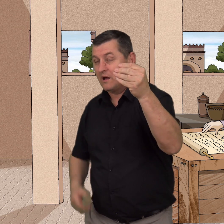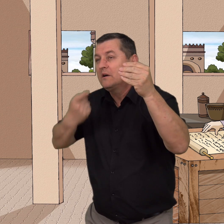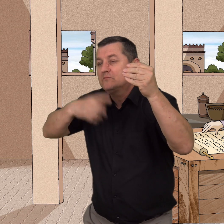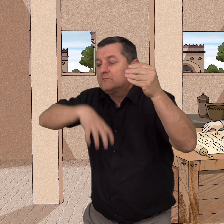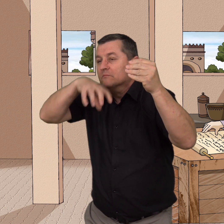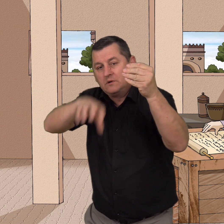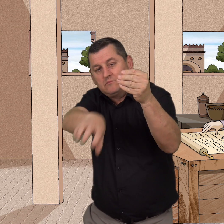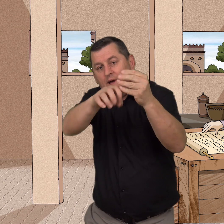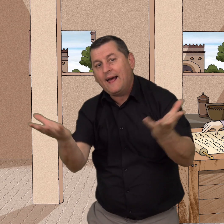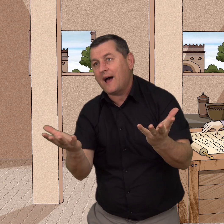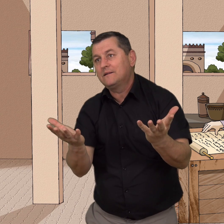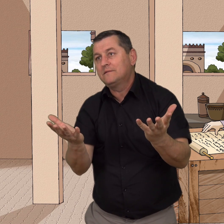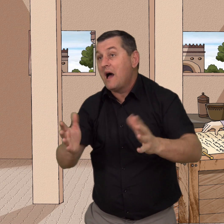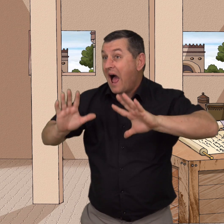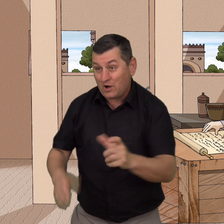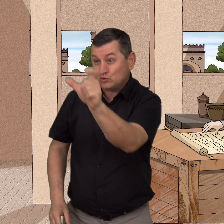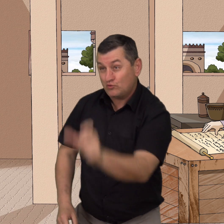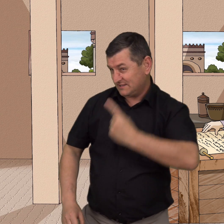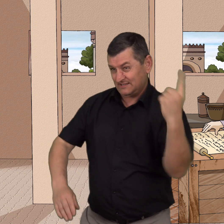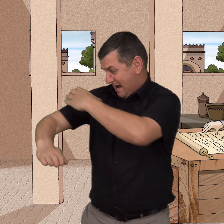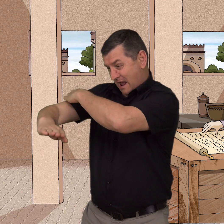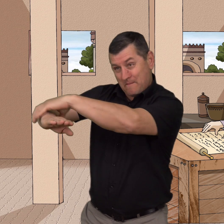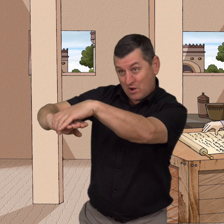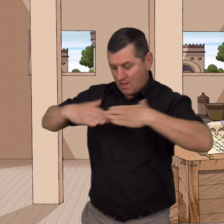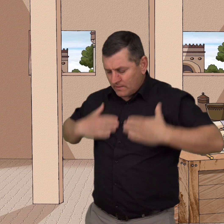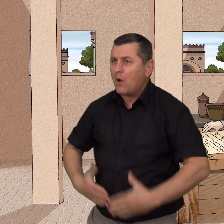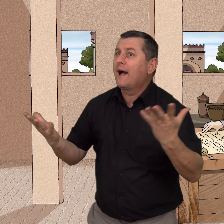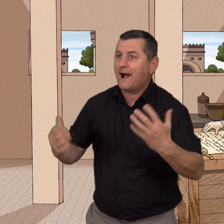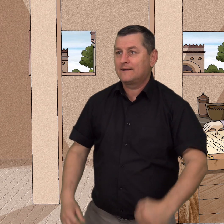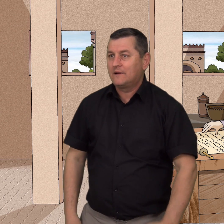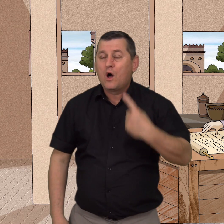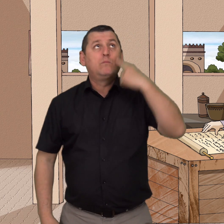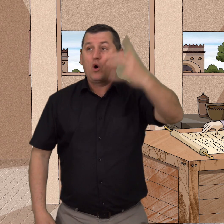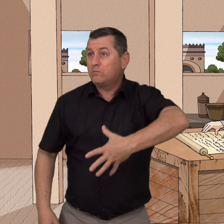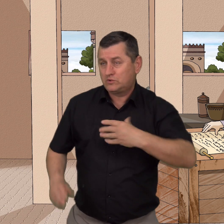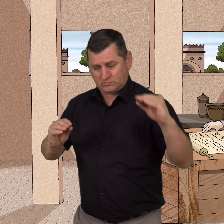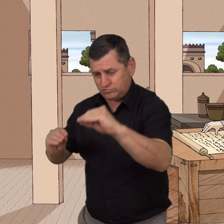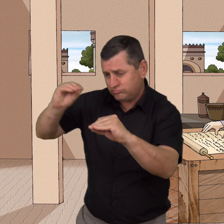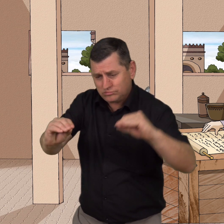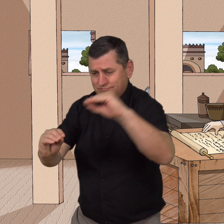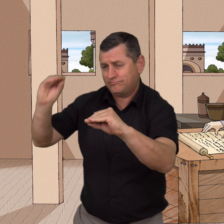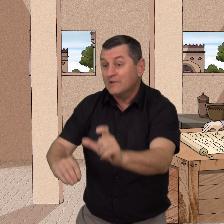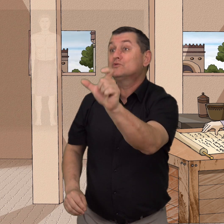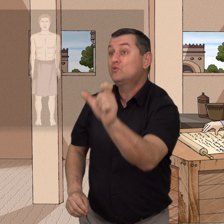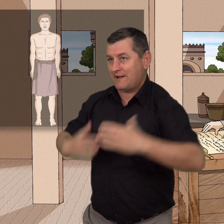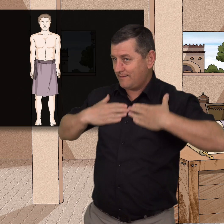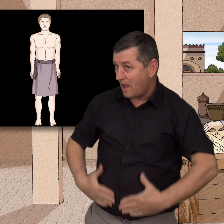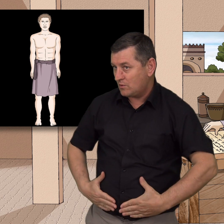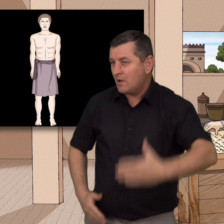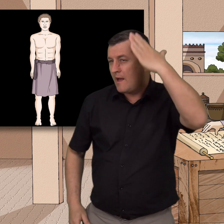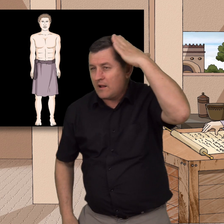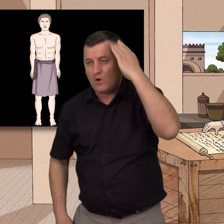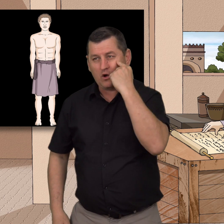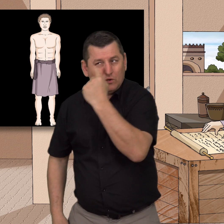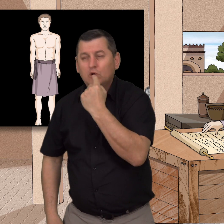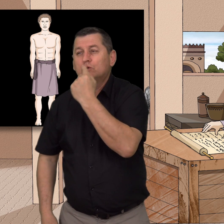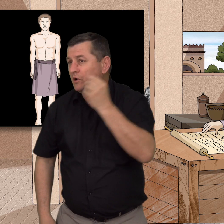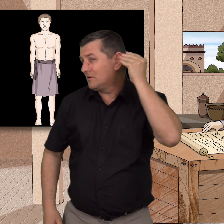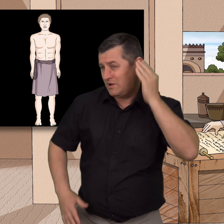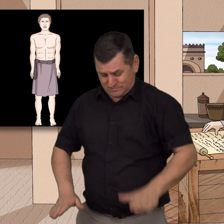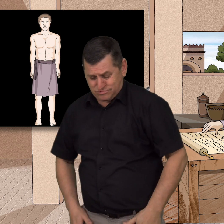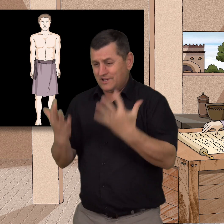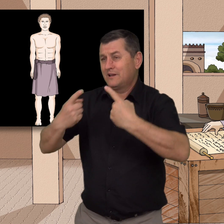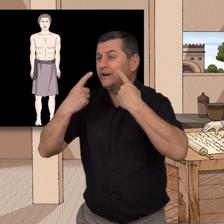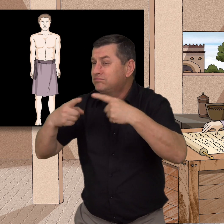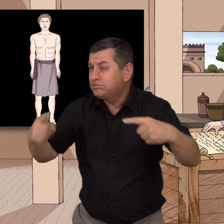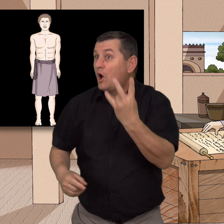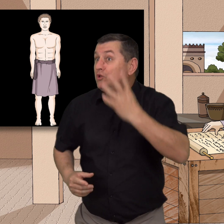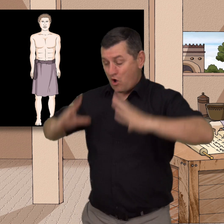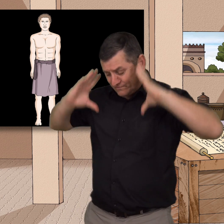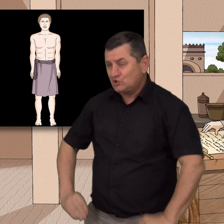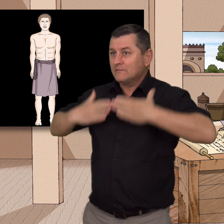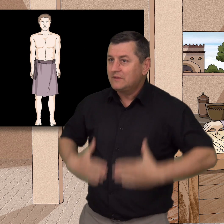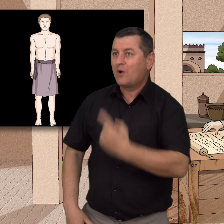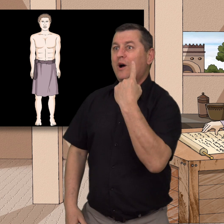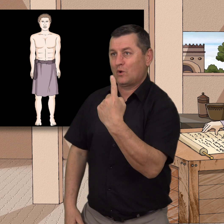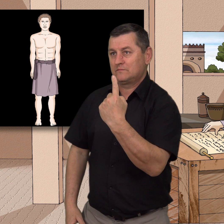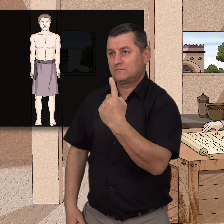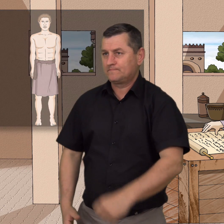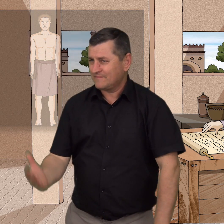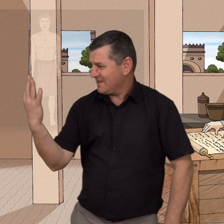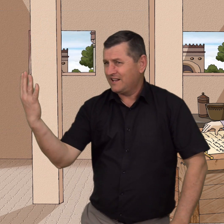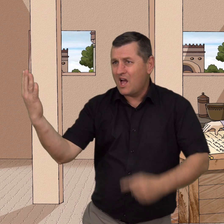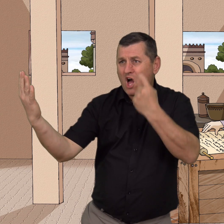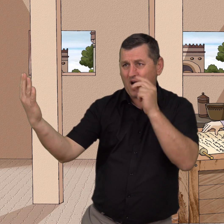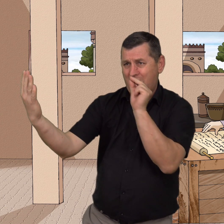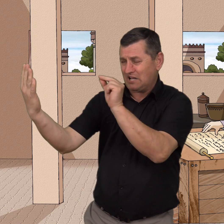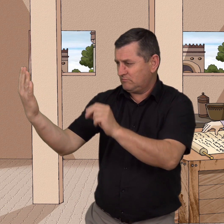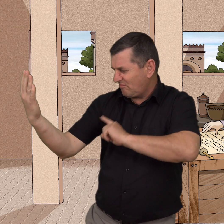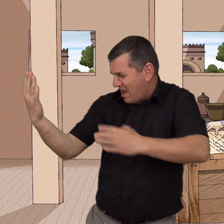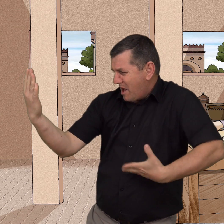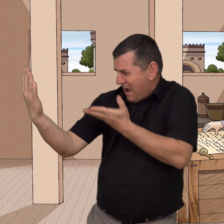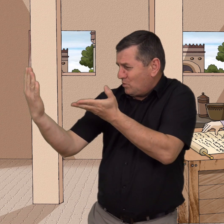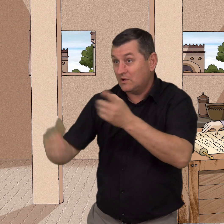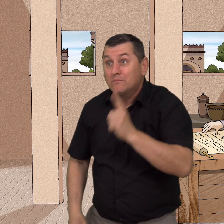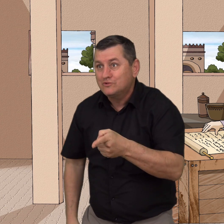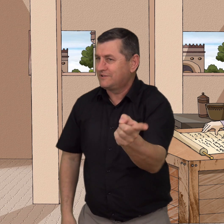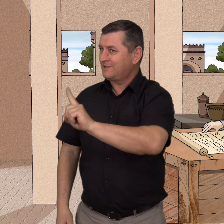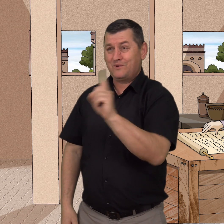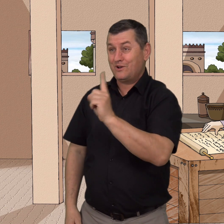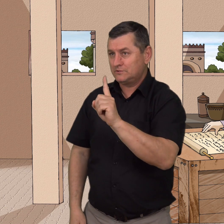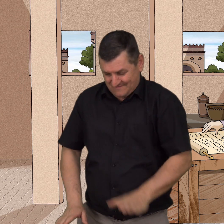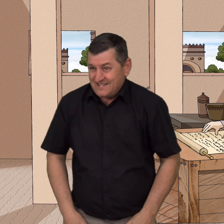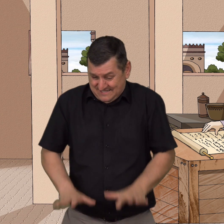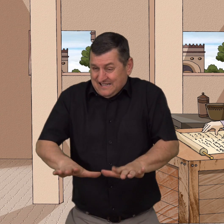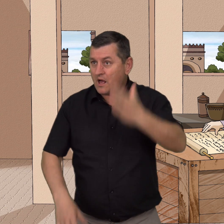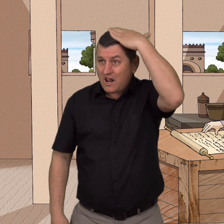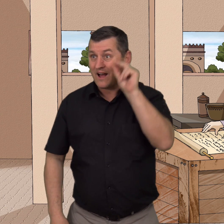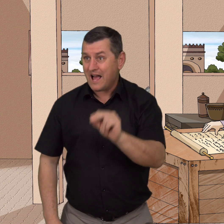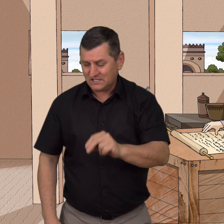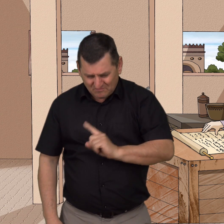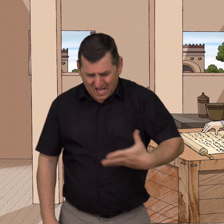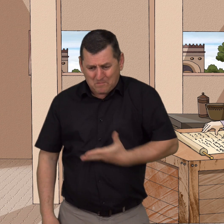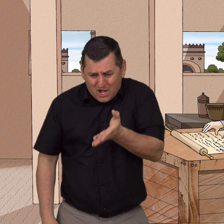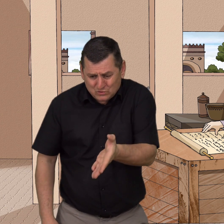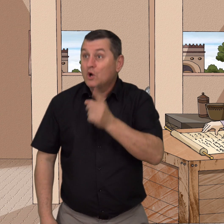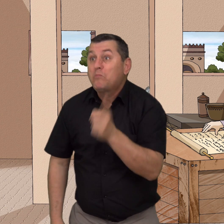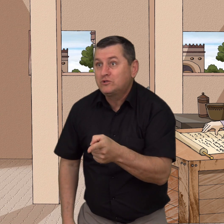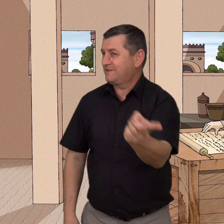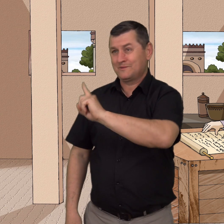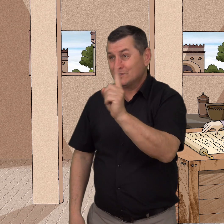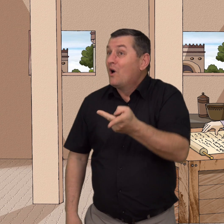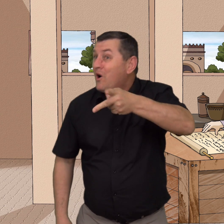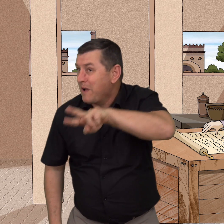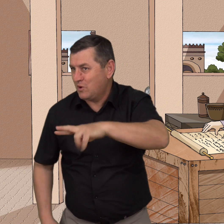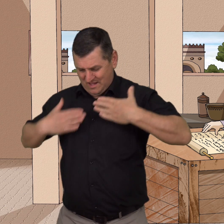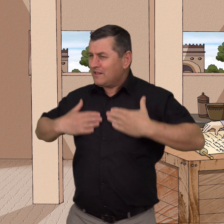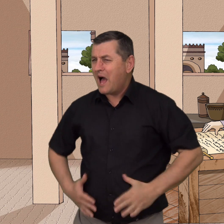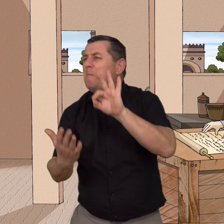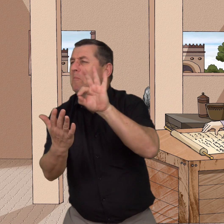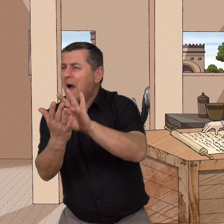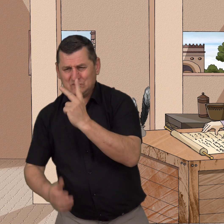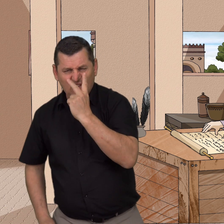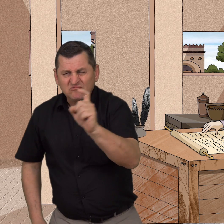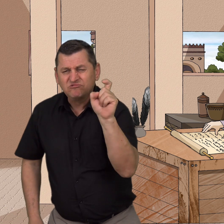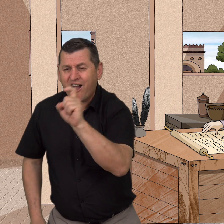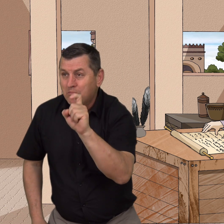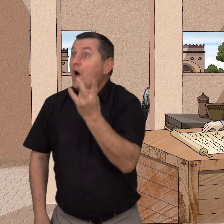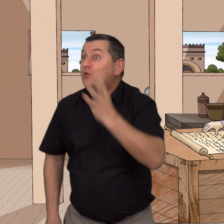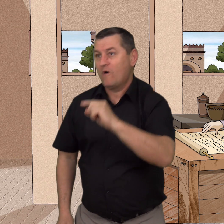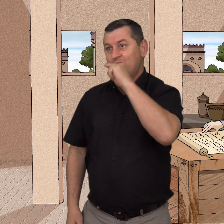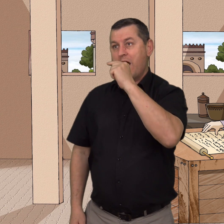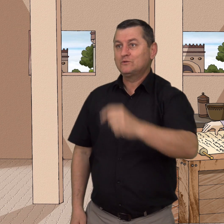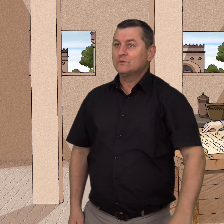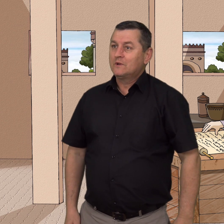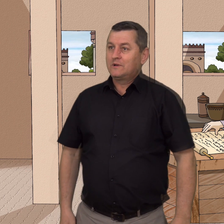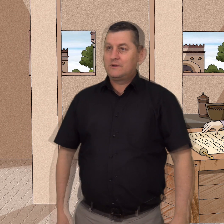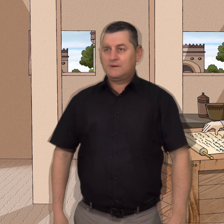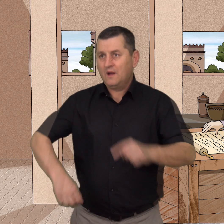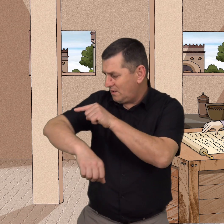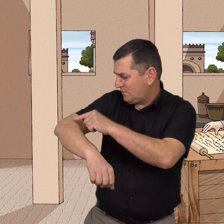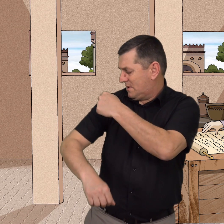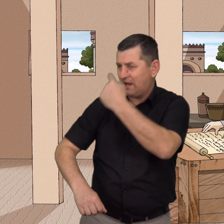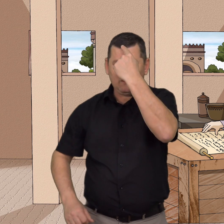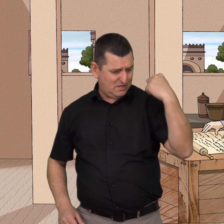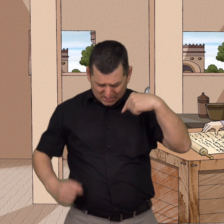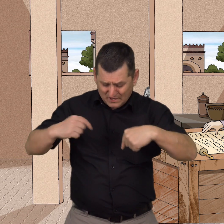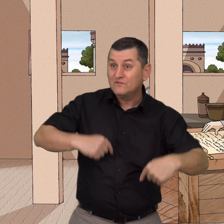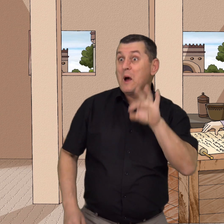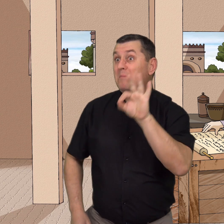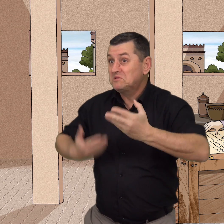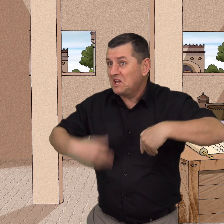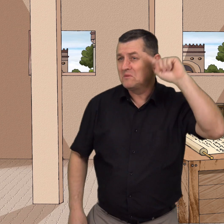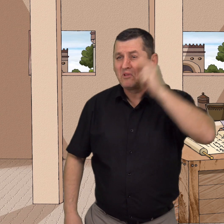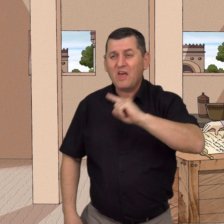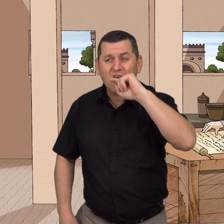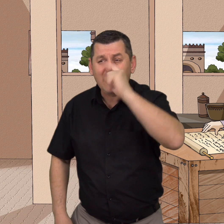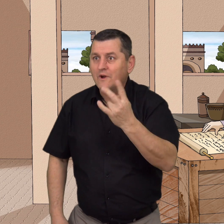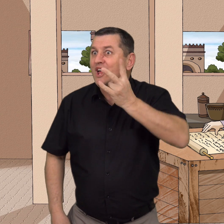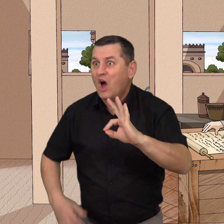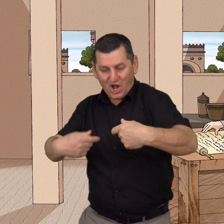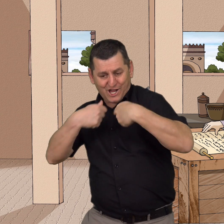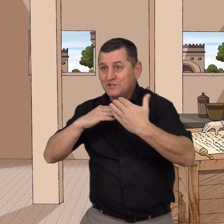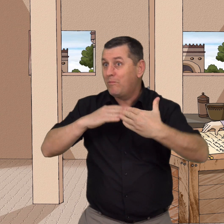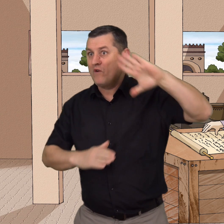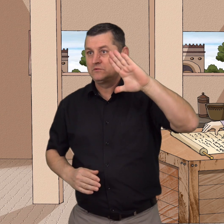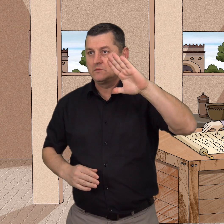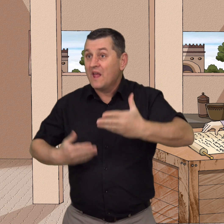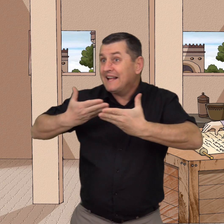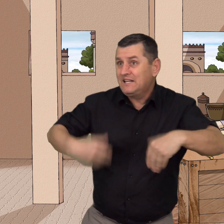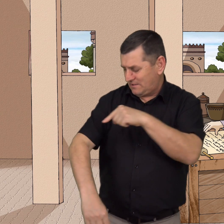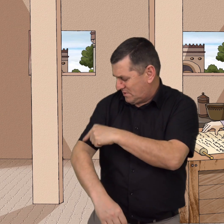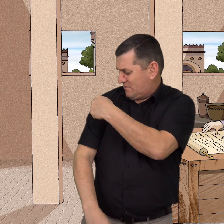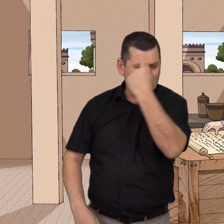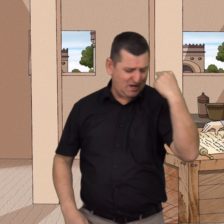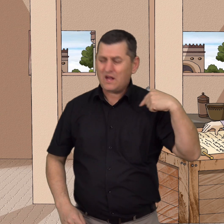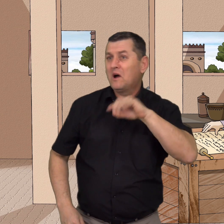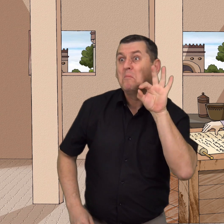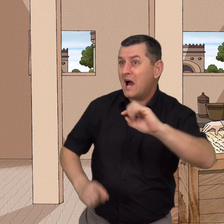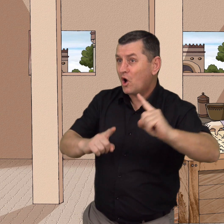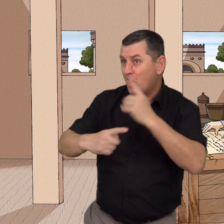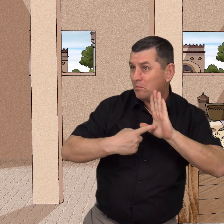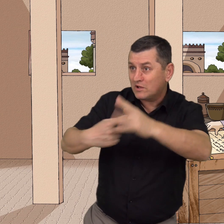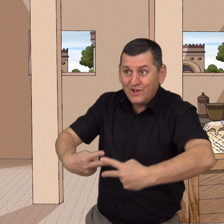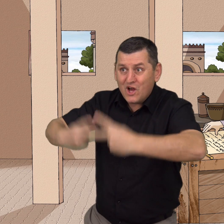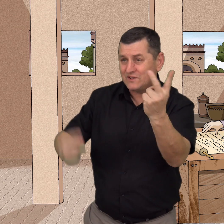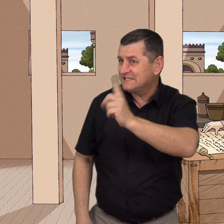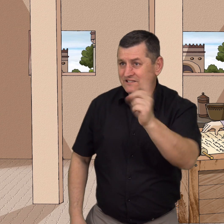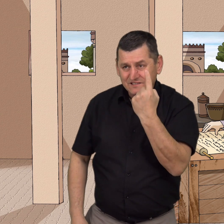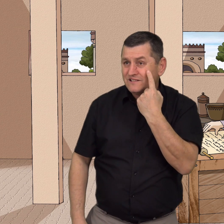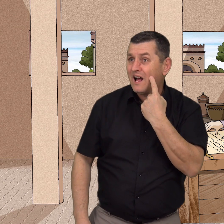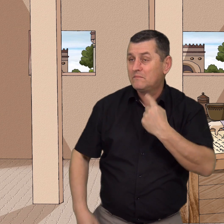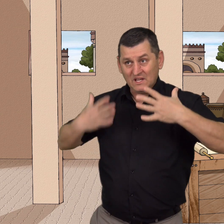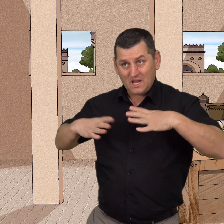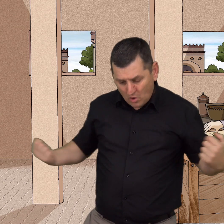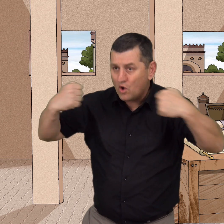But in fact, God has arranged the members of the body, every one of them, according to His design. If they were all one part, where would the body be? As it is, there are many parts, but one body. The eye cannot say to the hand, “I do not need you.” Nor can the head say to the feet, “I do not need you.”